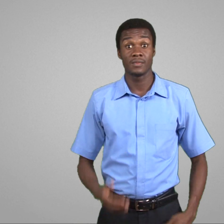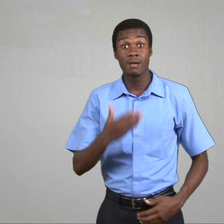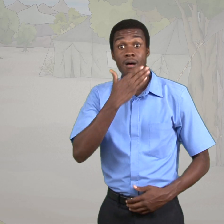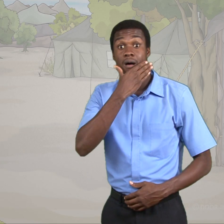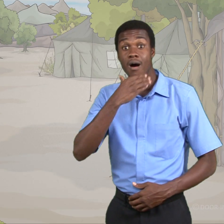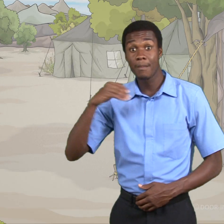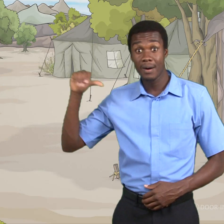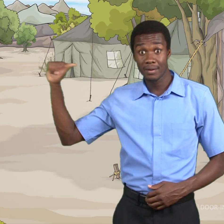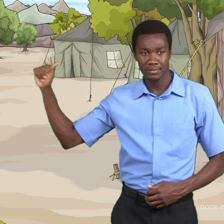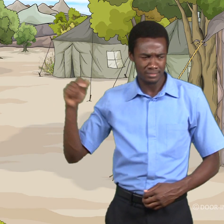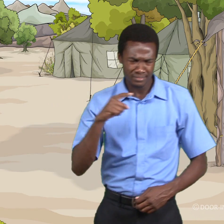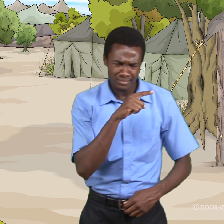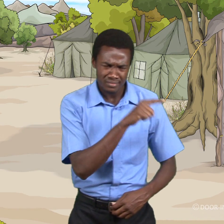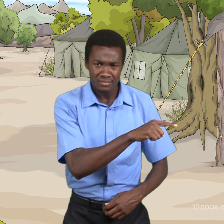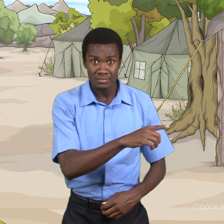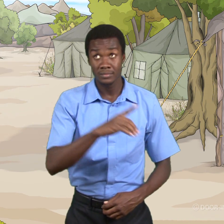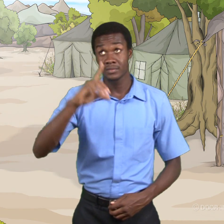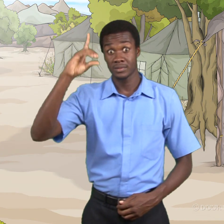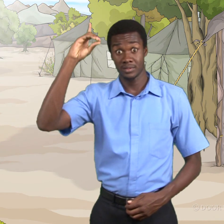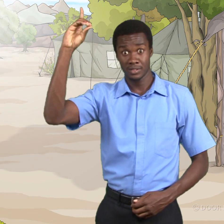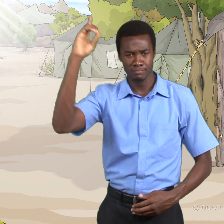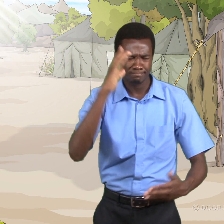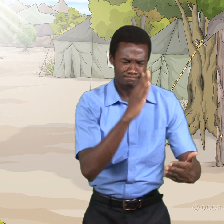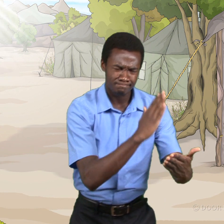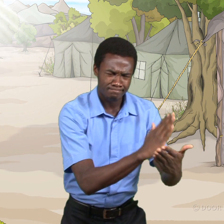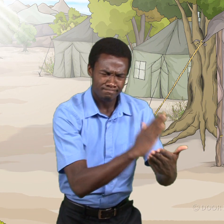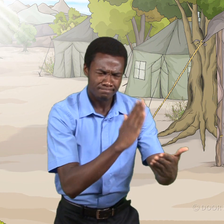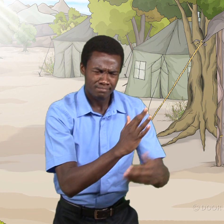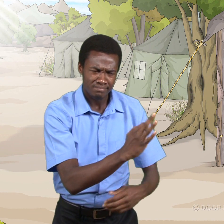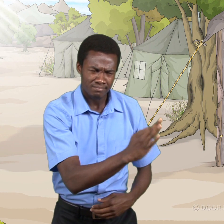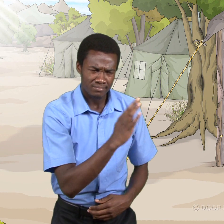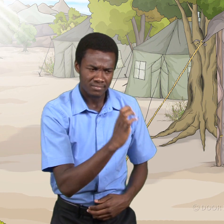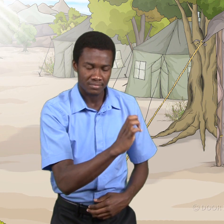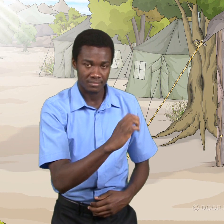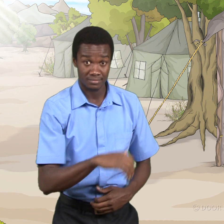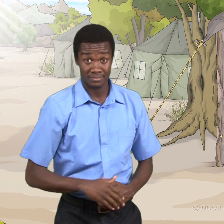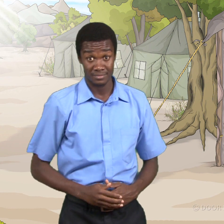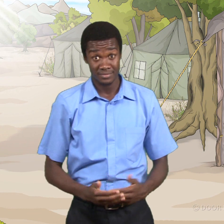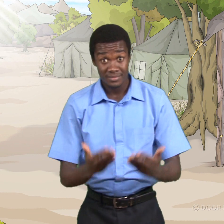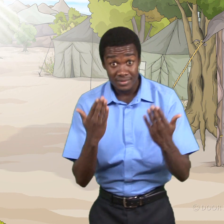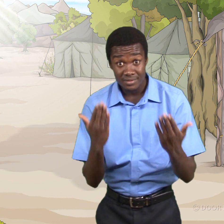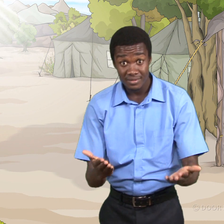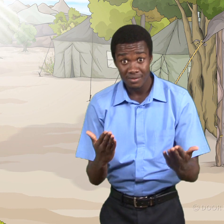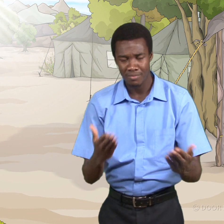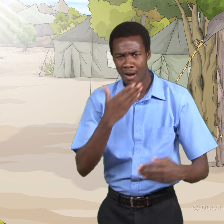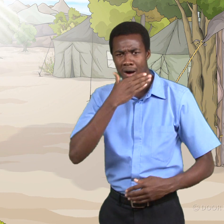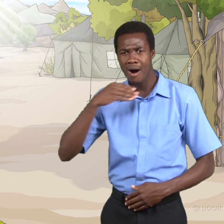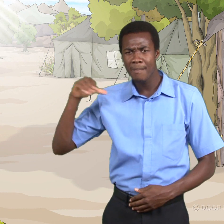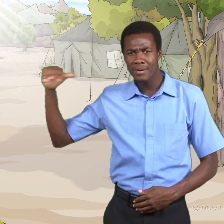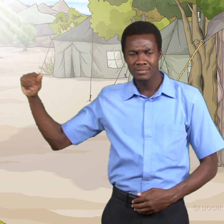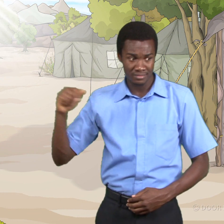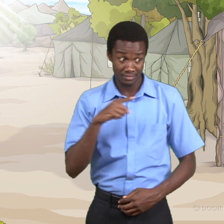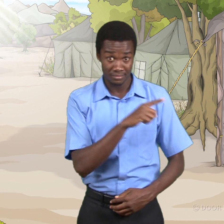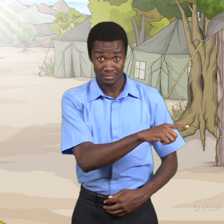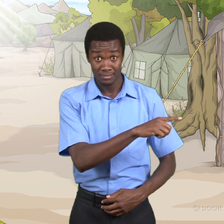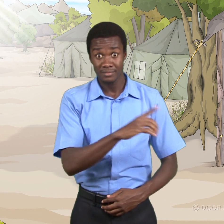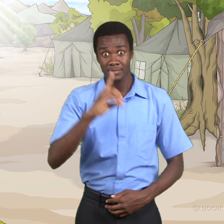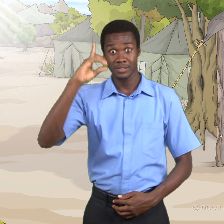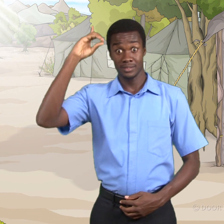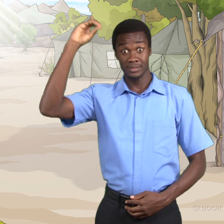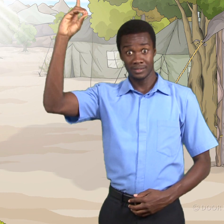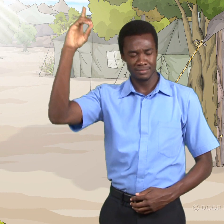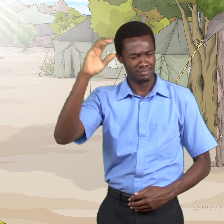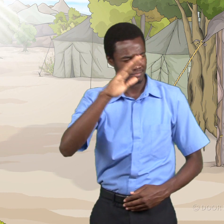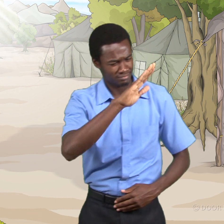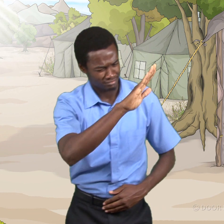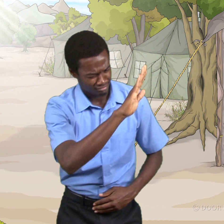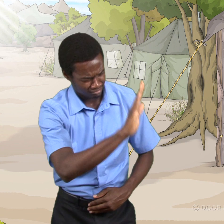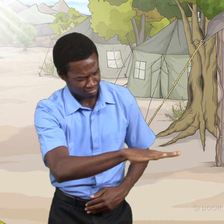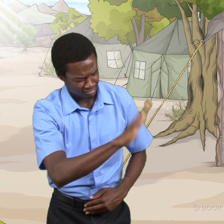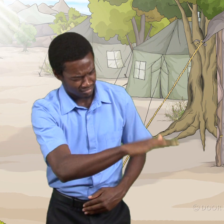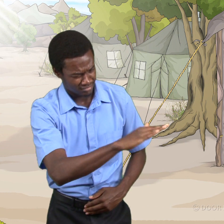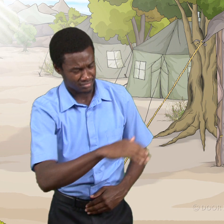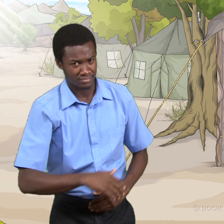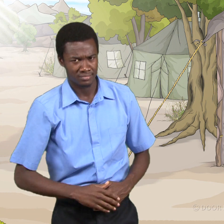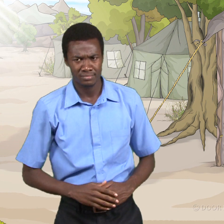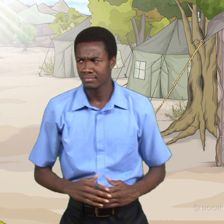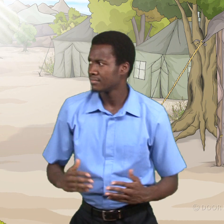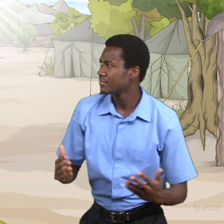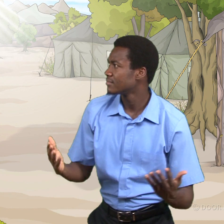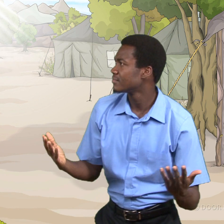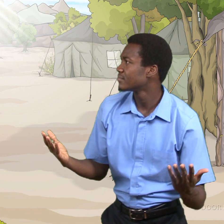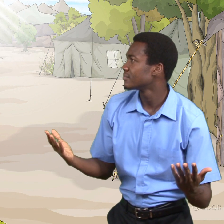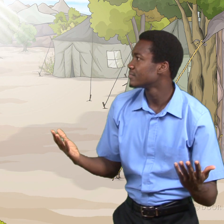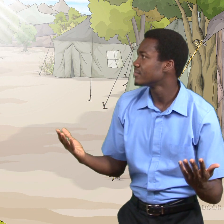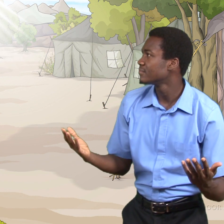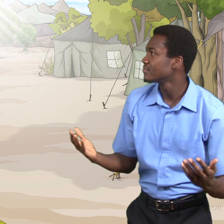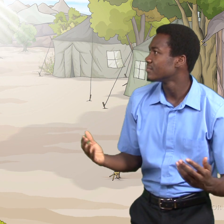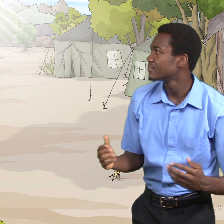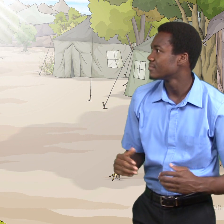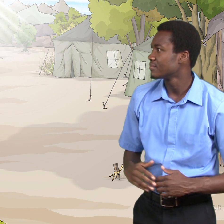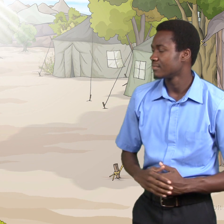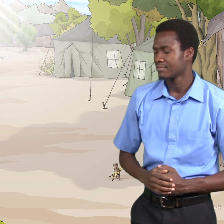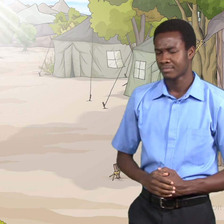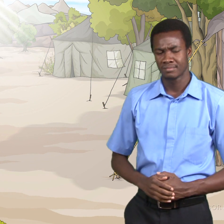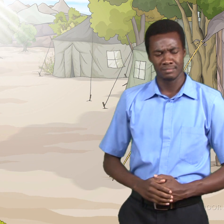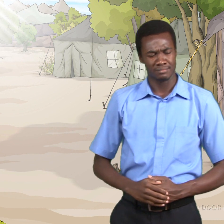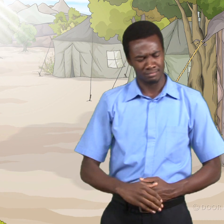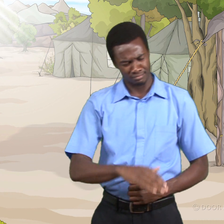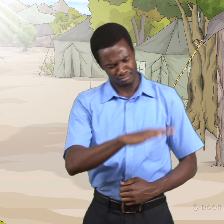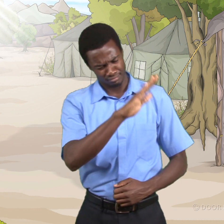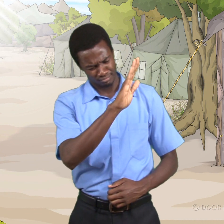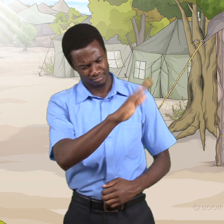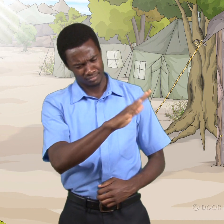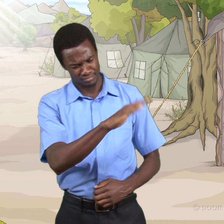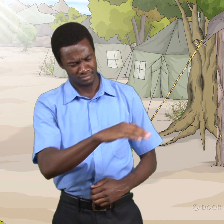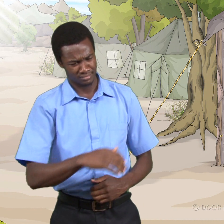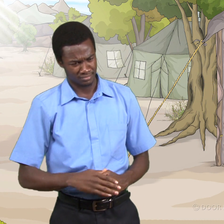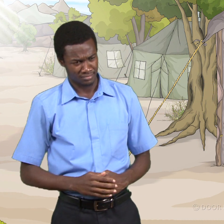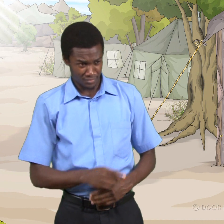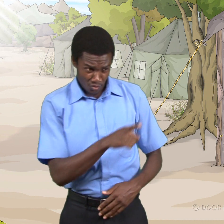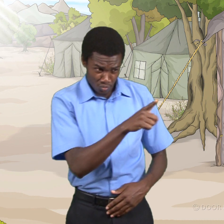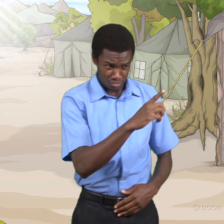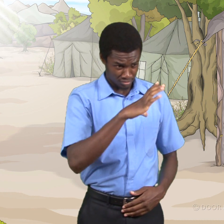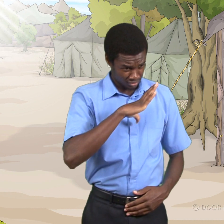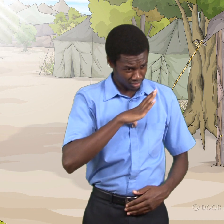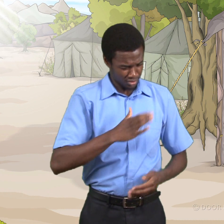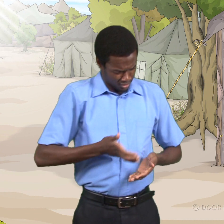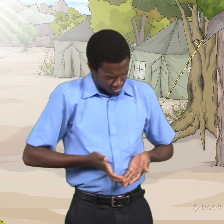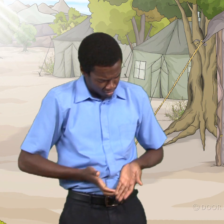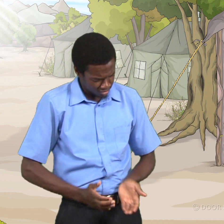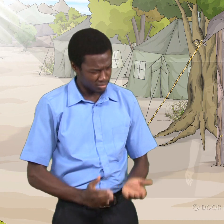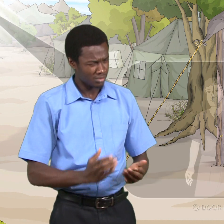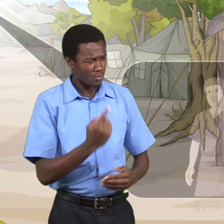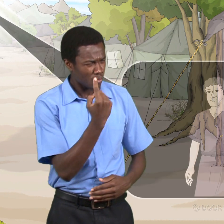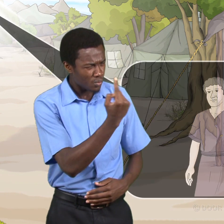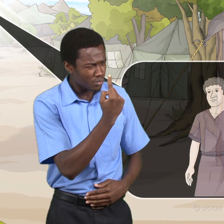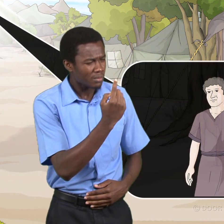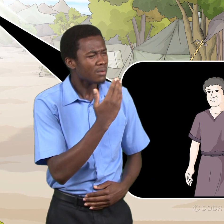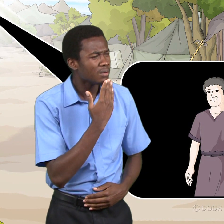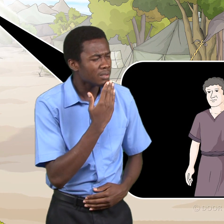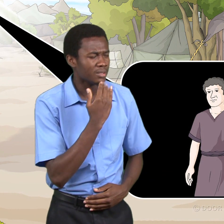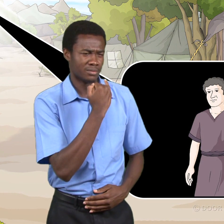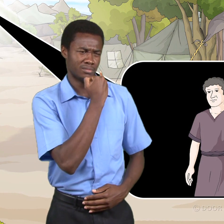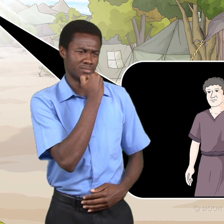Some time later God tested Abraham and said to him, “Abraham!” “Here I am,” he answered.